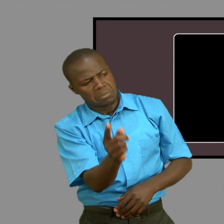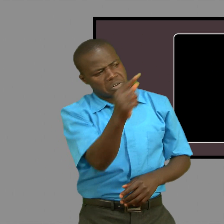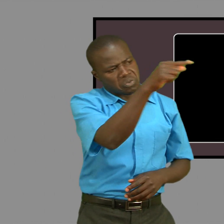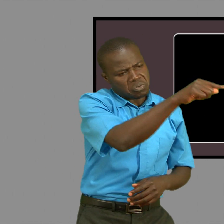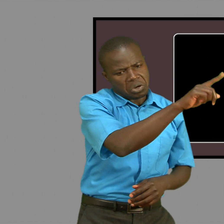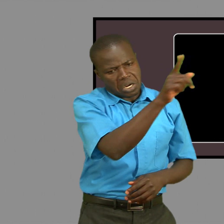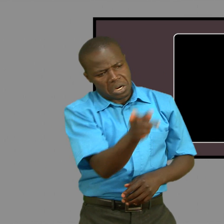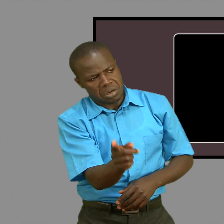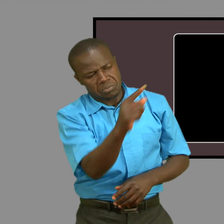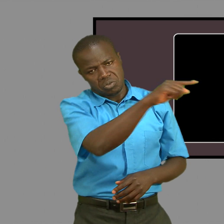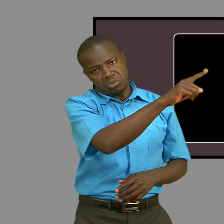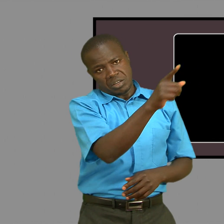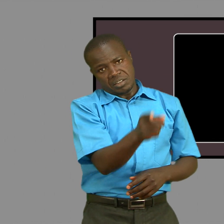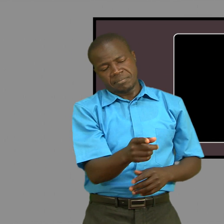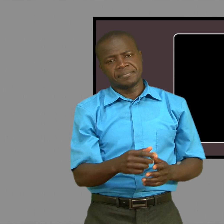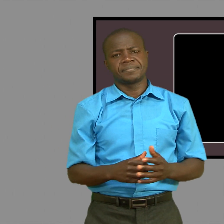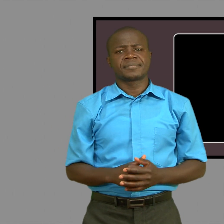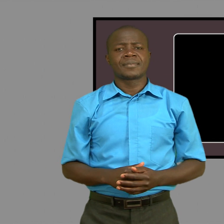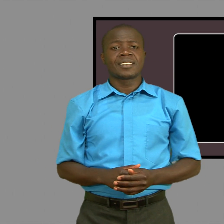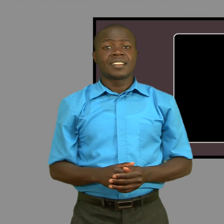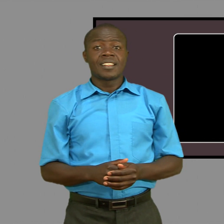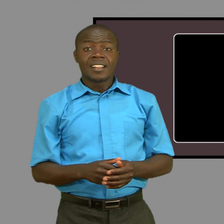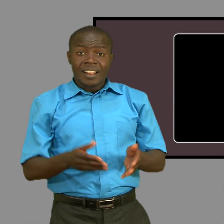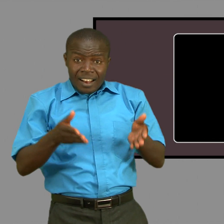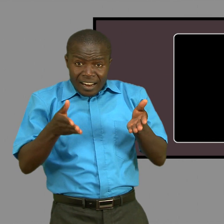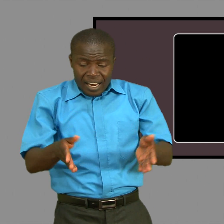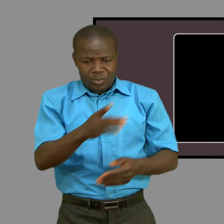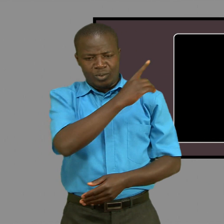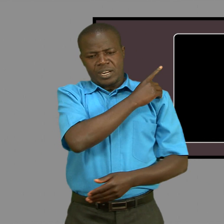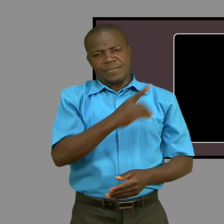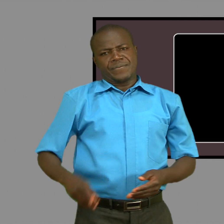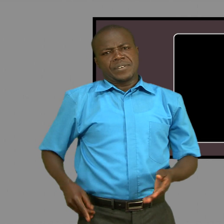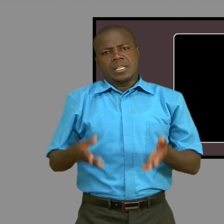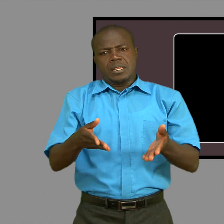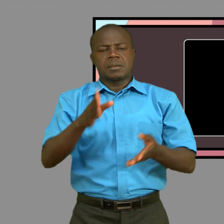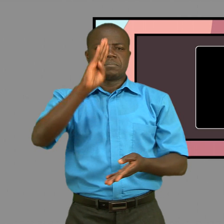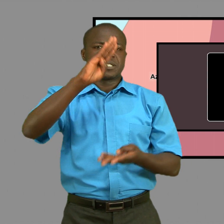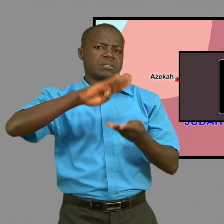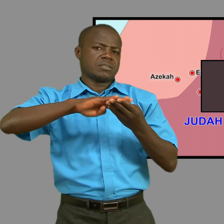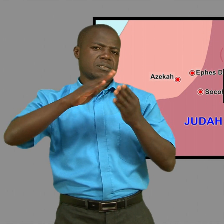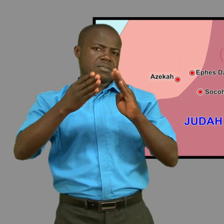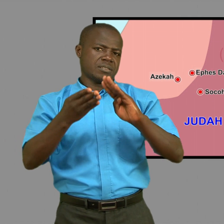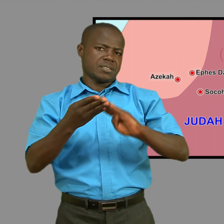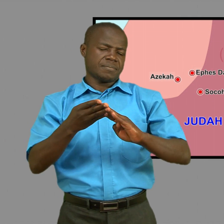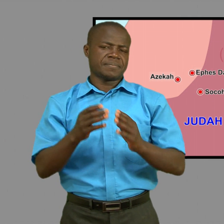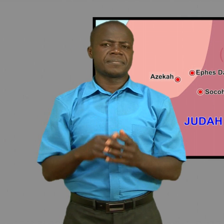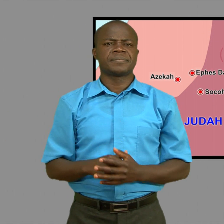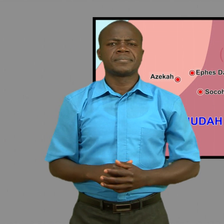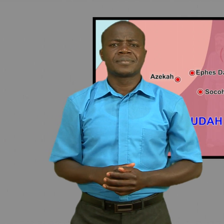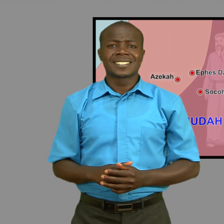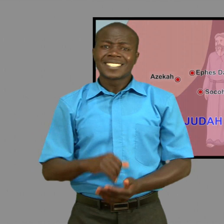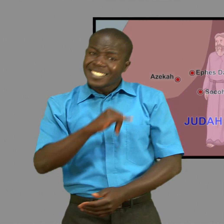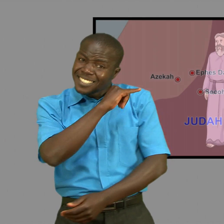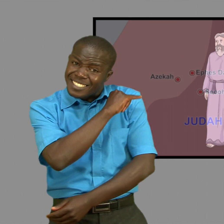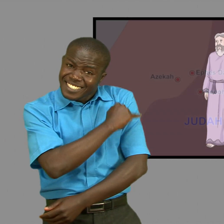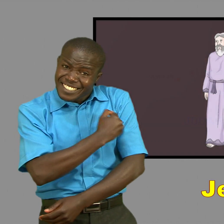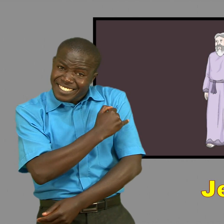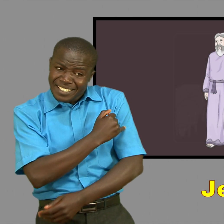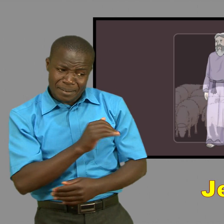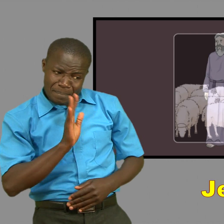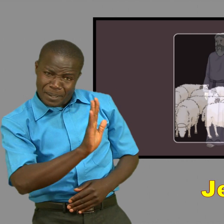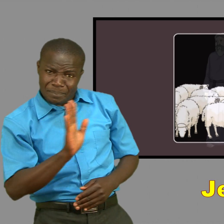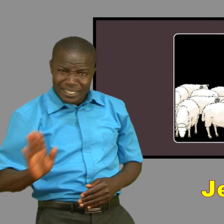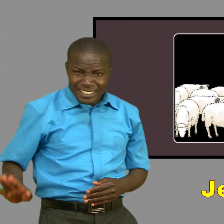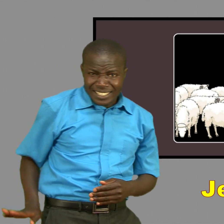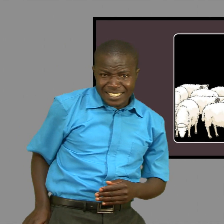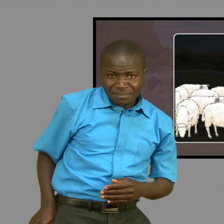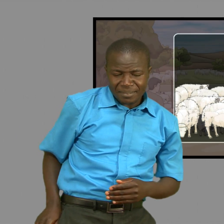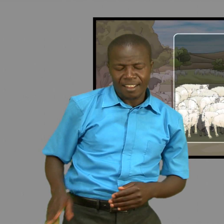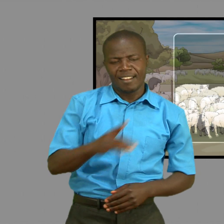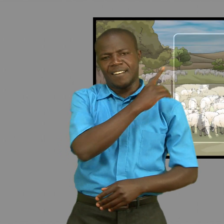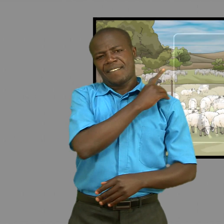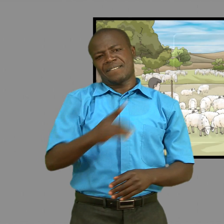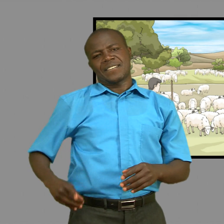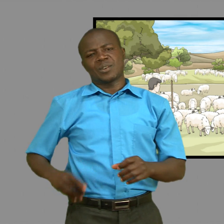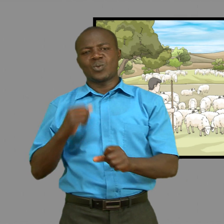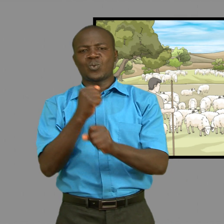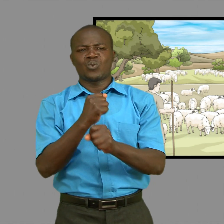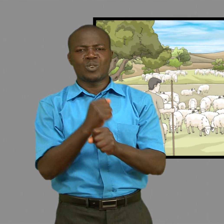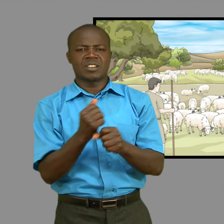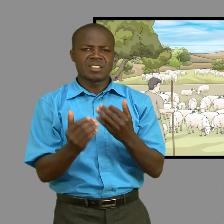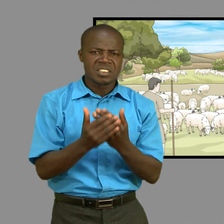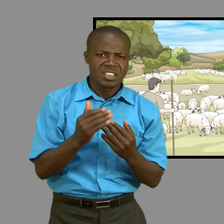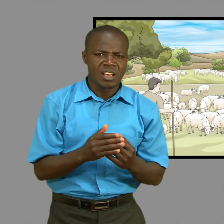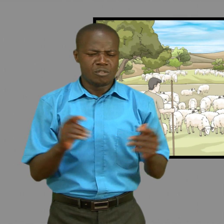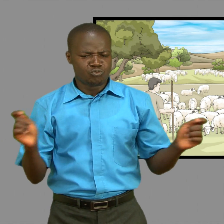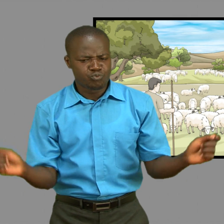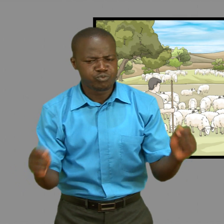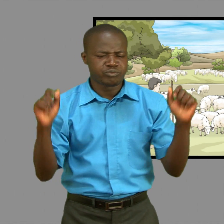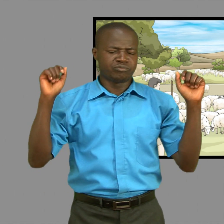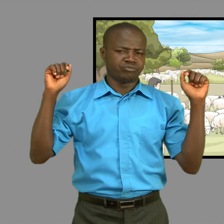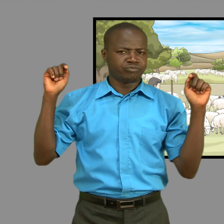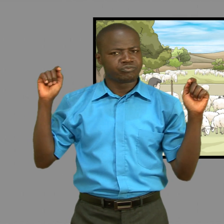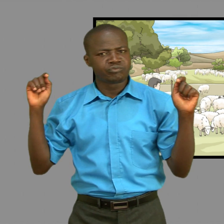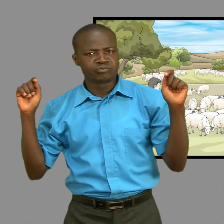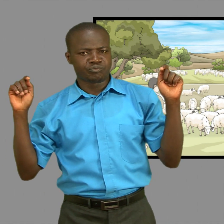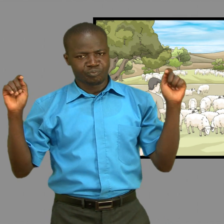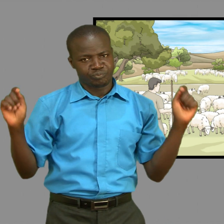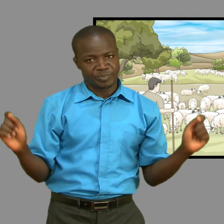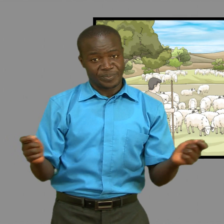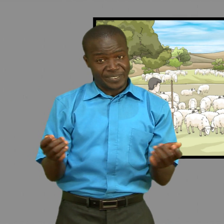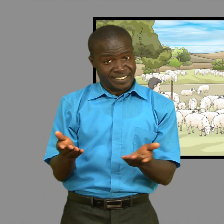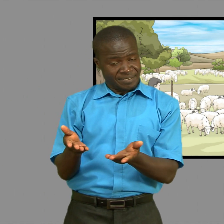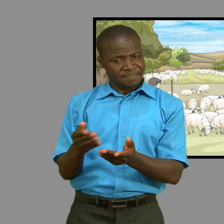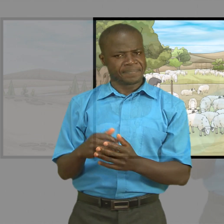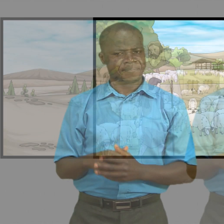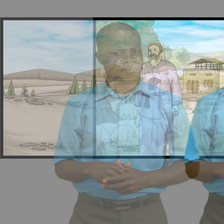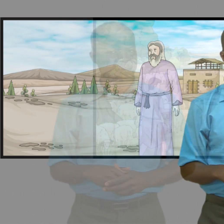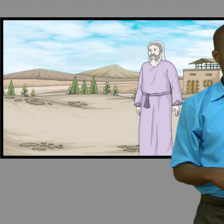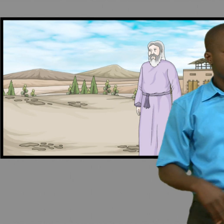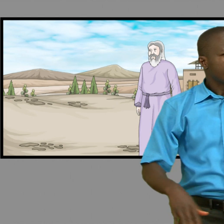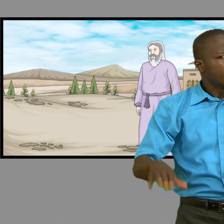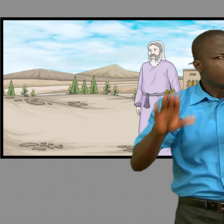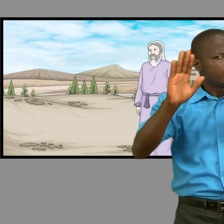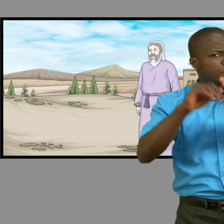For forty days the Philistine came forward every morning and evening to take his stand.